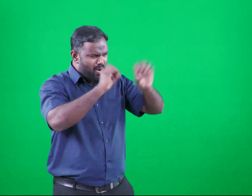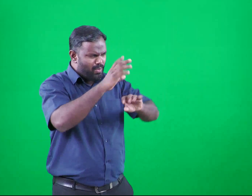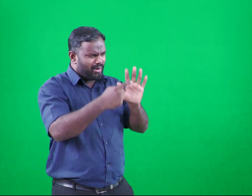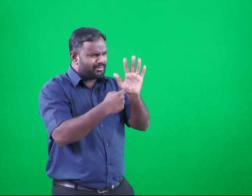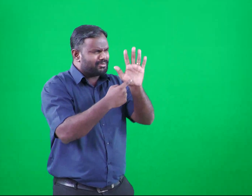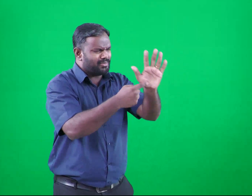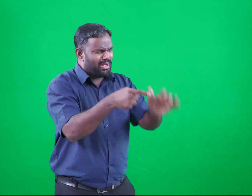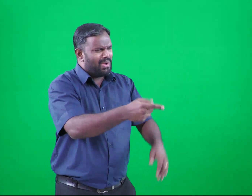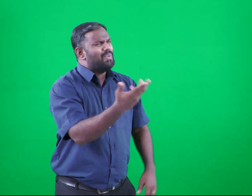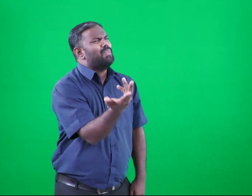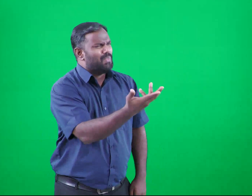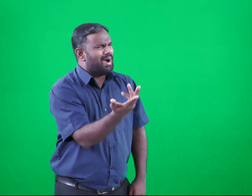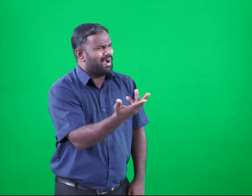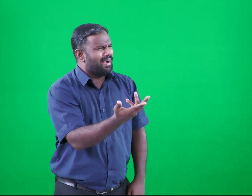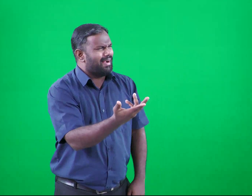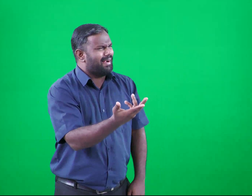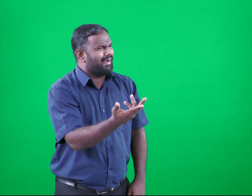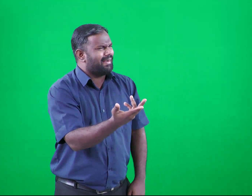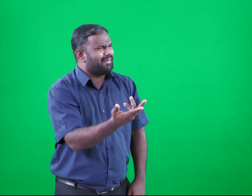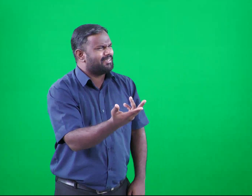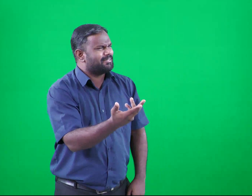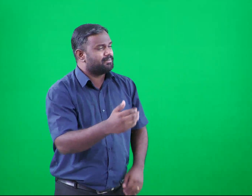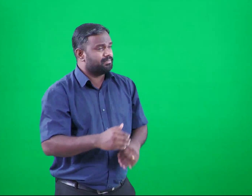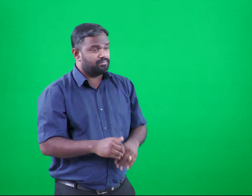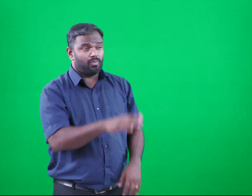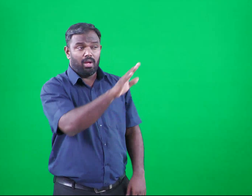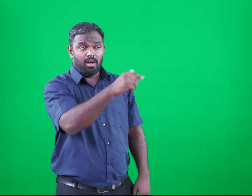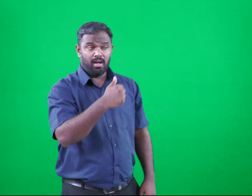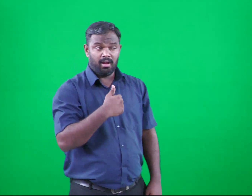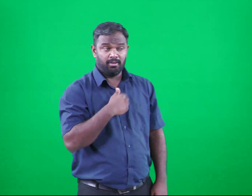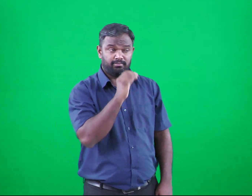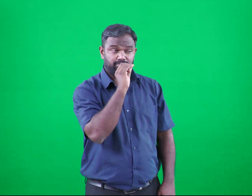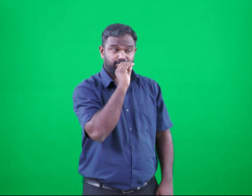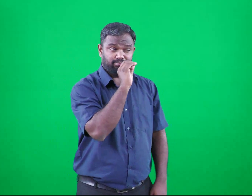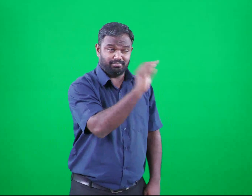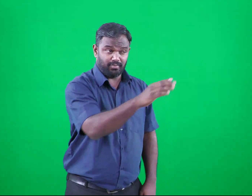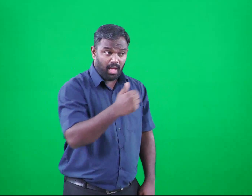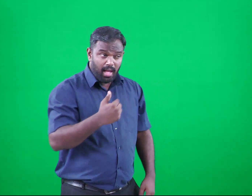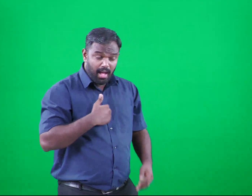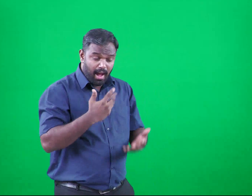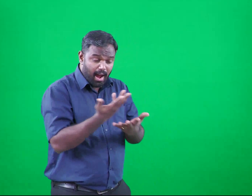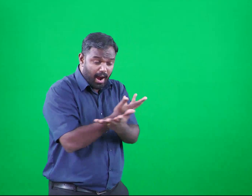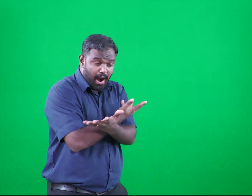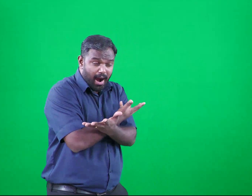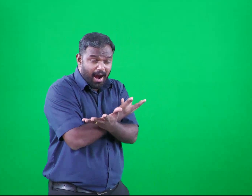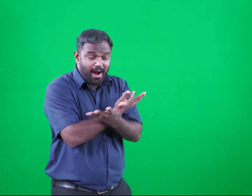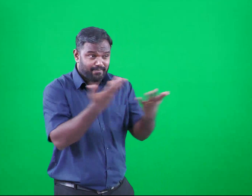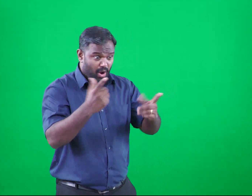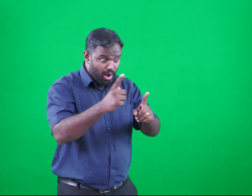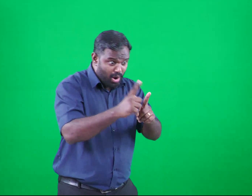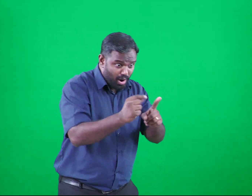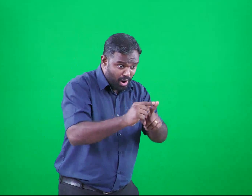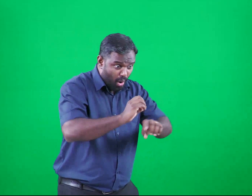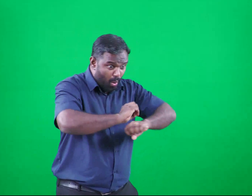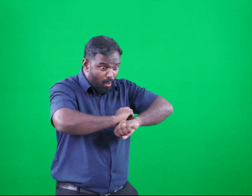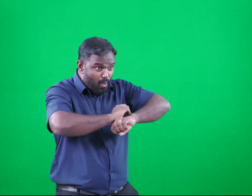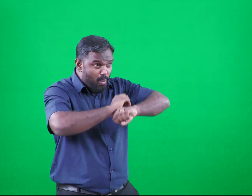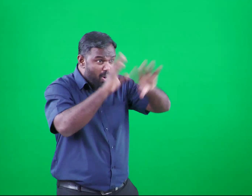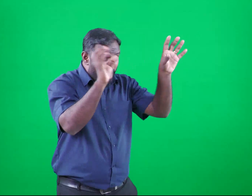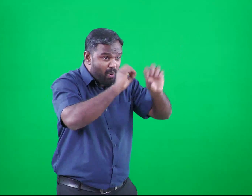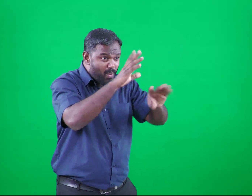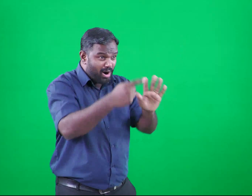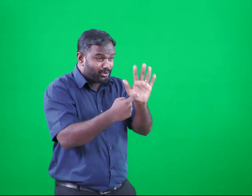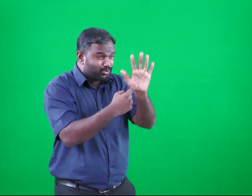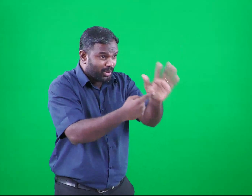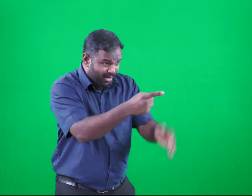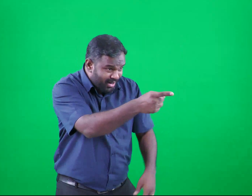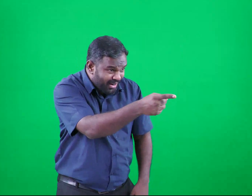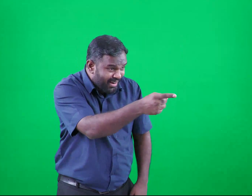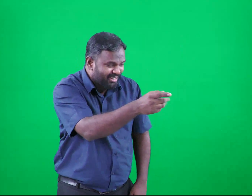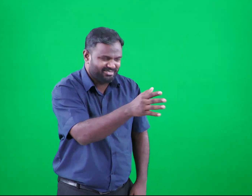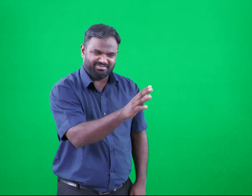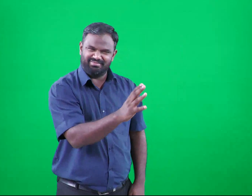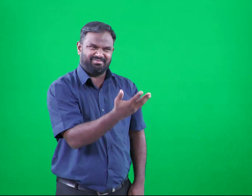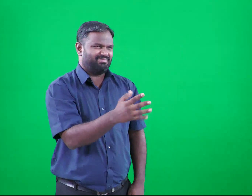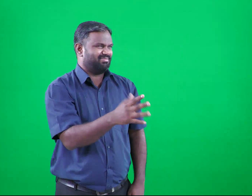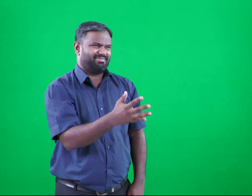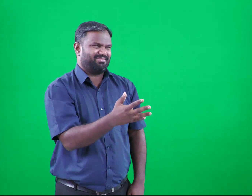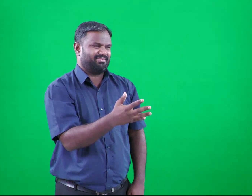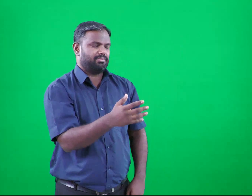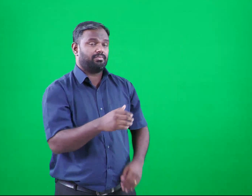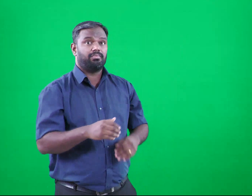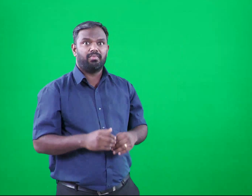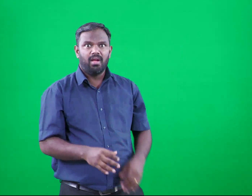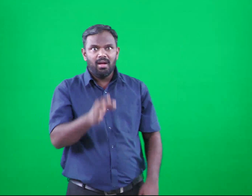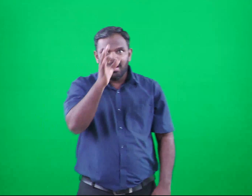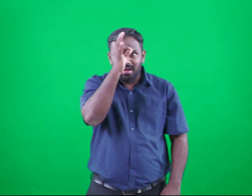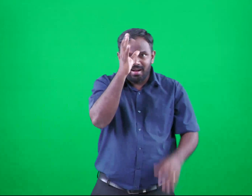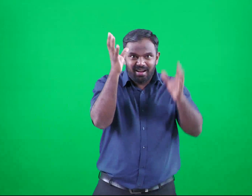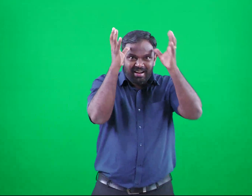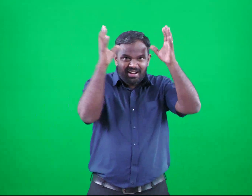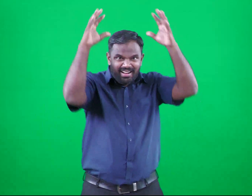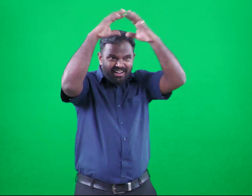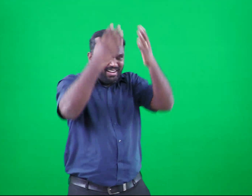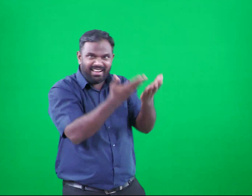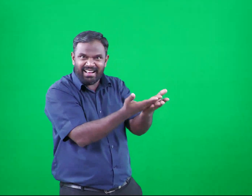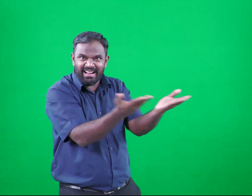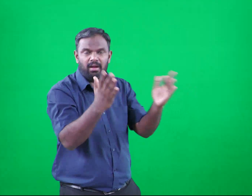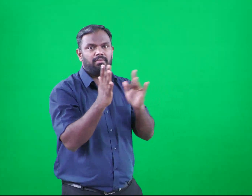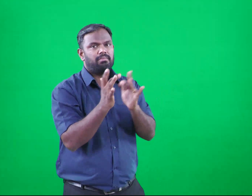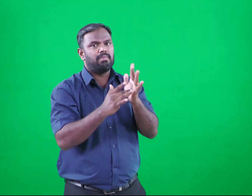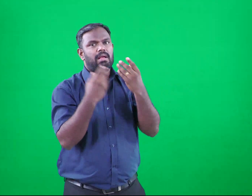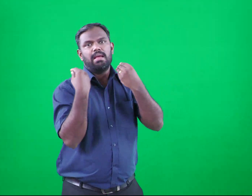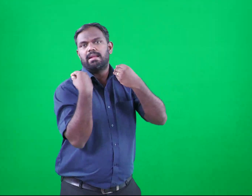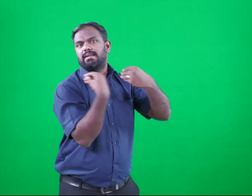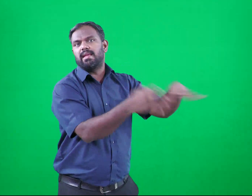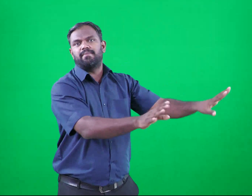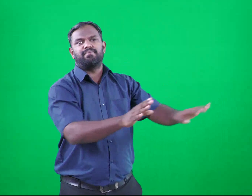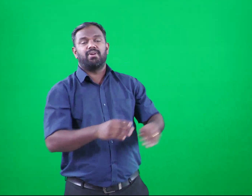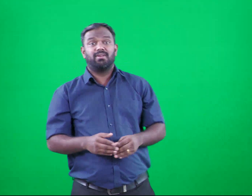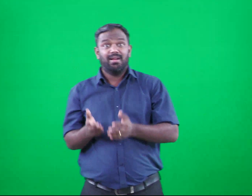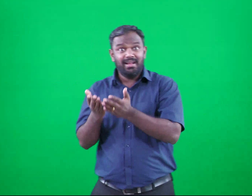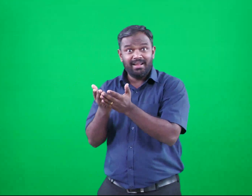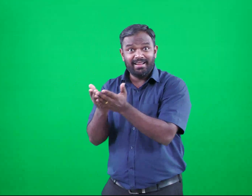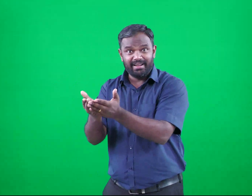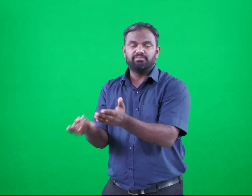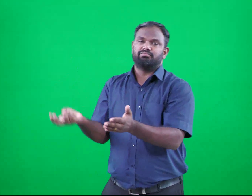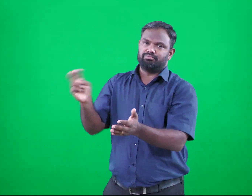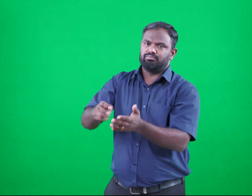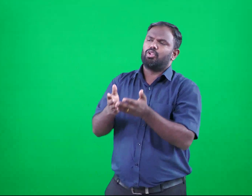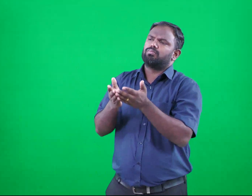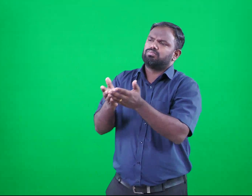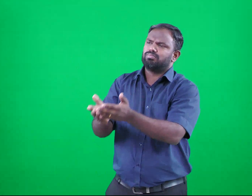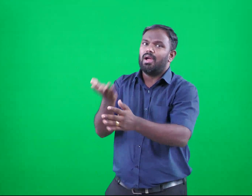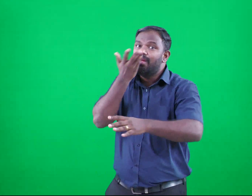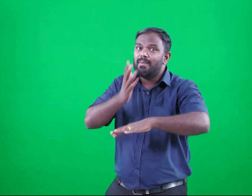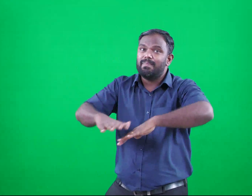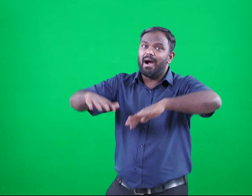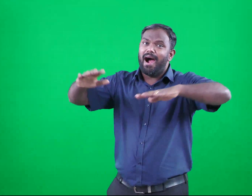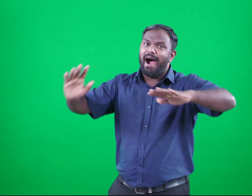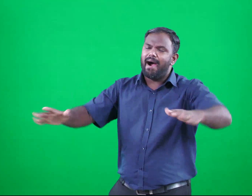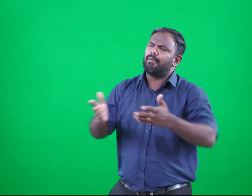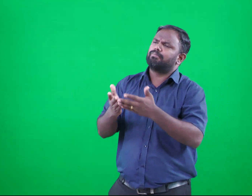Truly I tell you, no sign will be given to this generation."